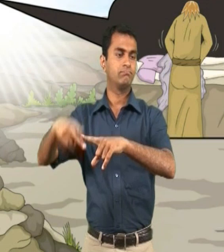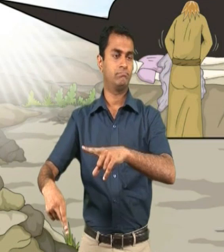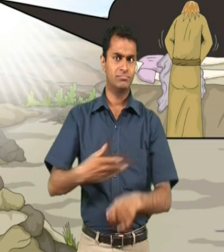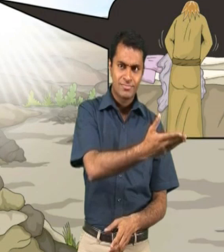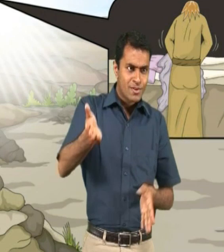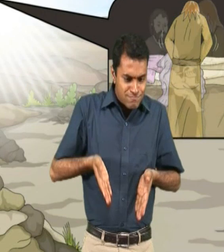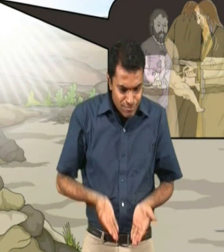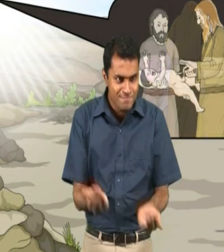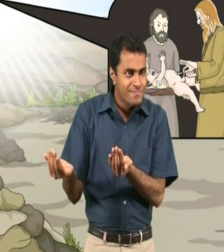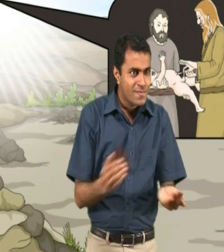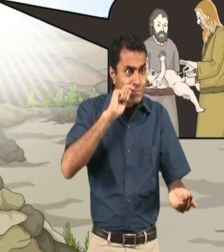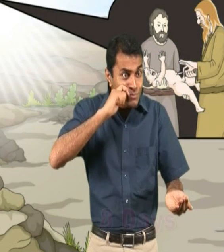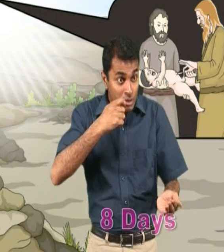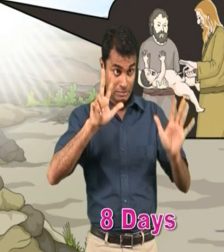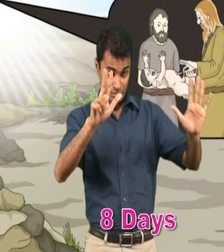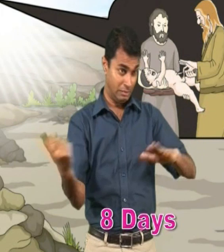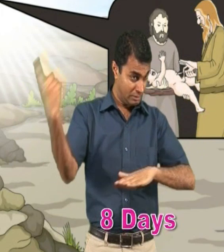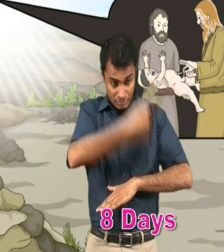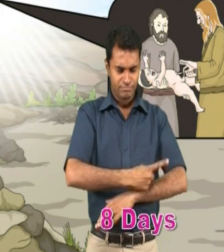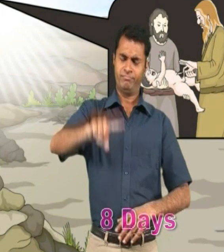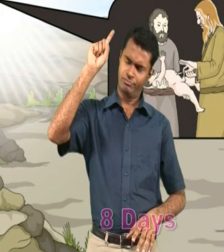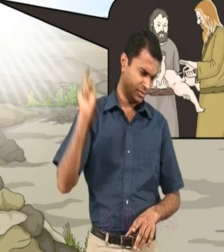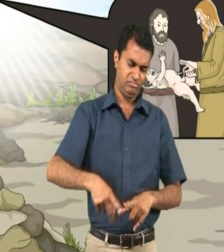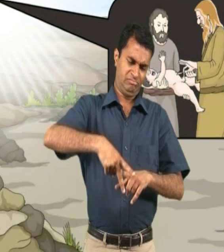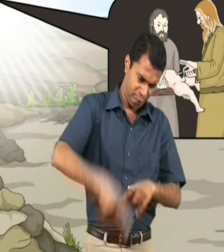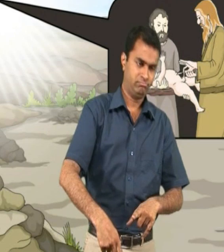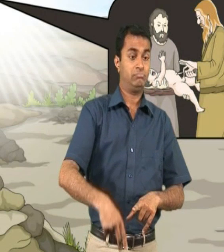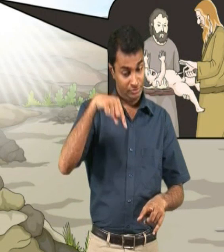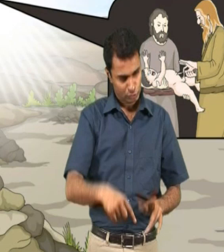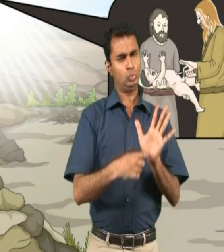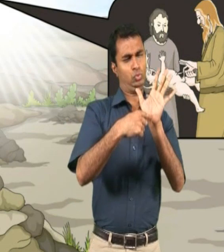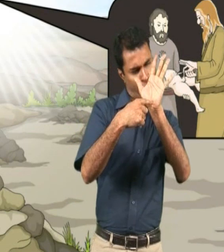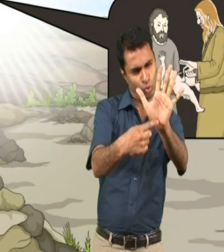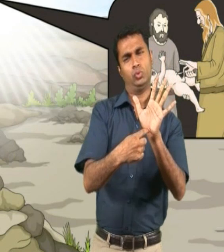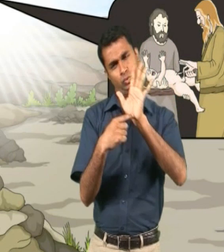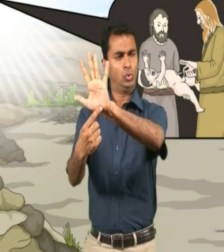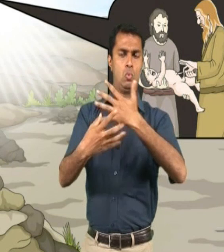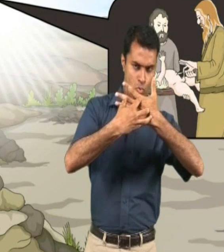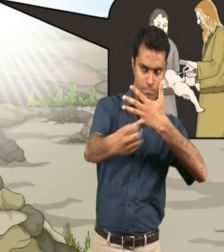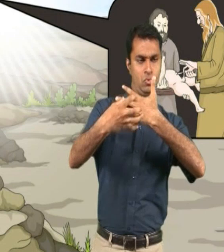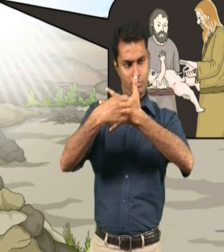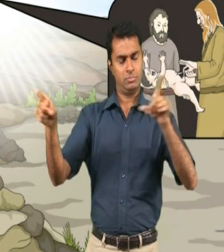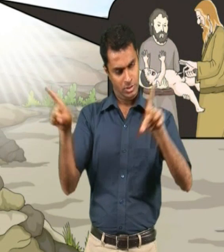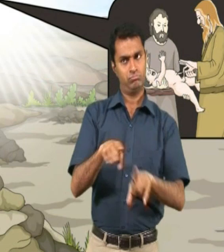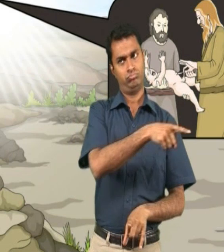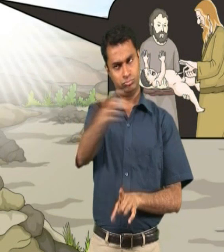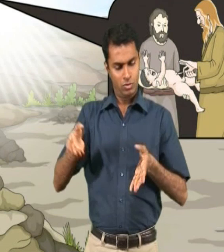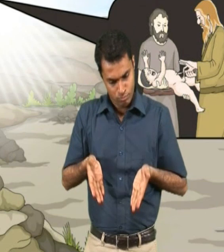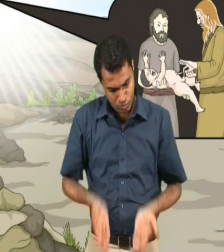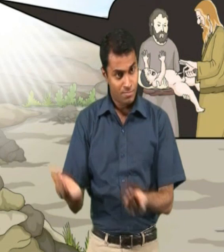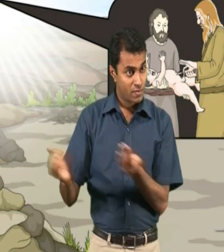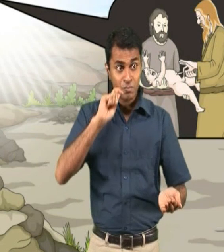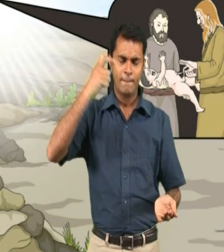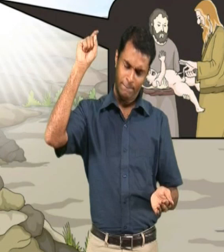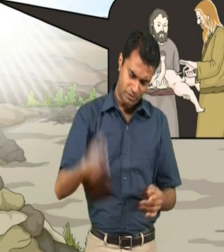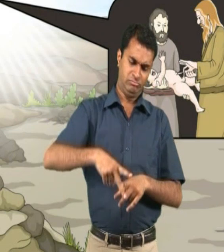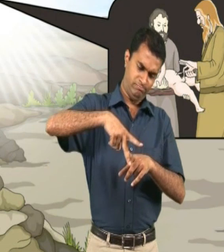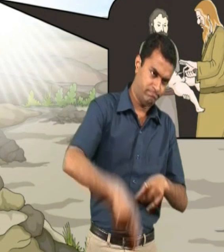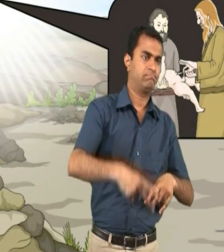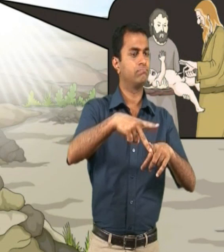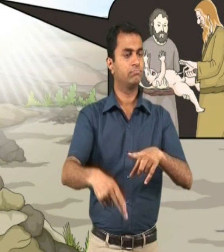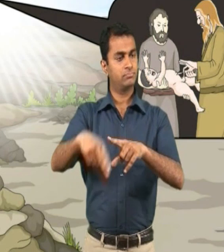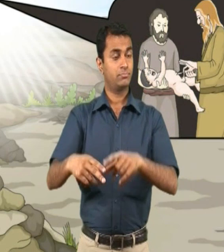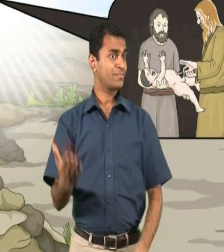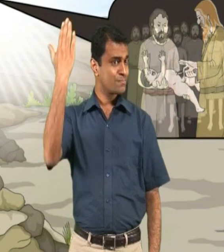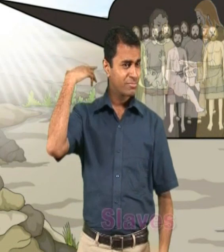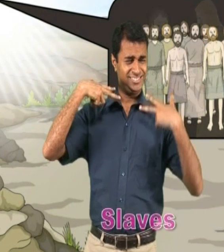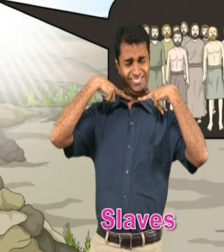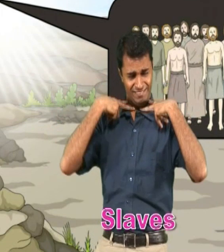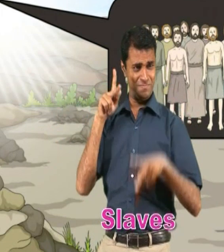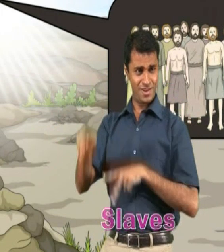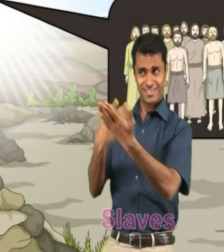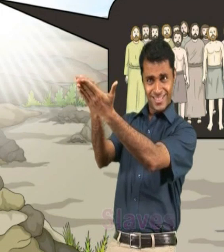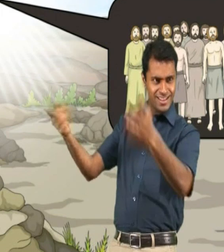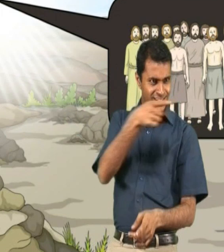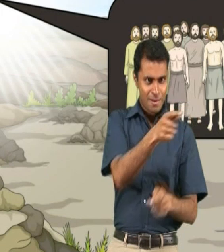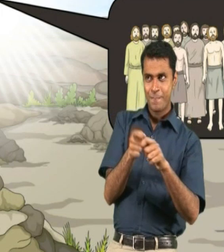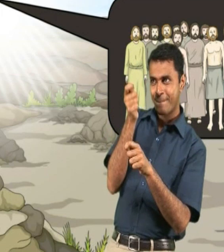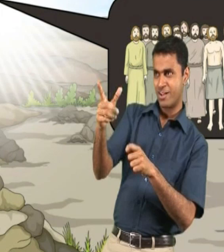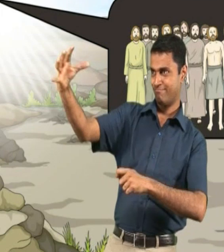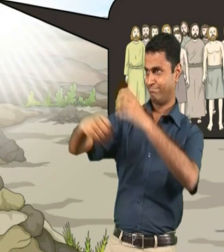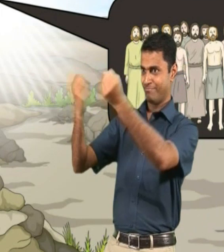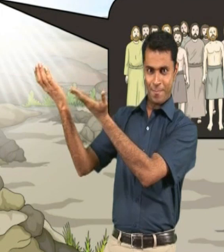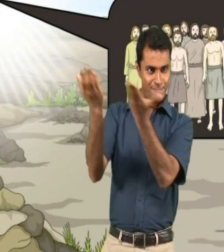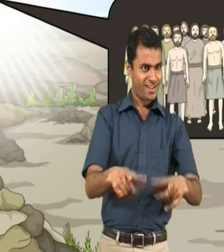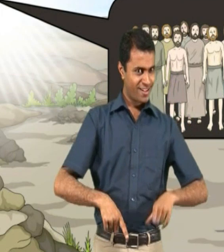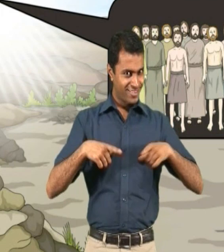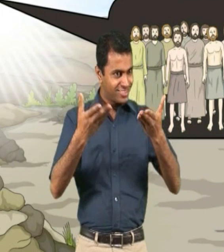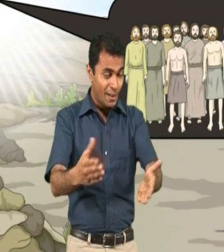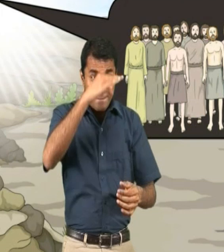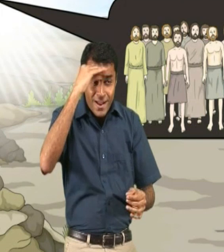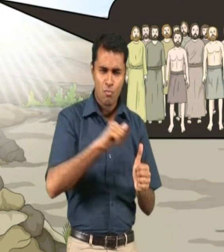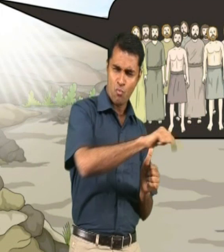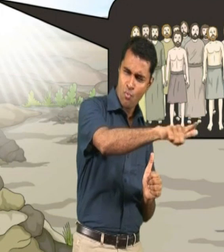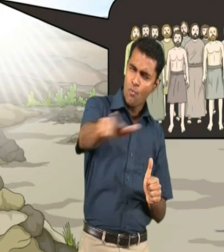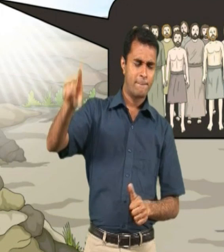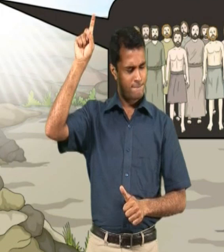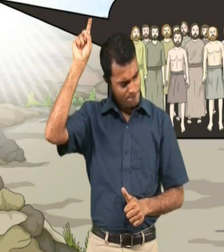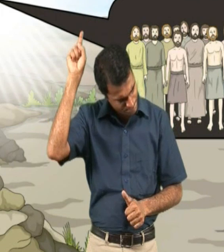Generation after generation, every male must be circumcised when he is eight days old, including those born in your household and those purchased from a foreigner—even those who are not your offspring.